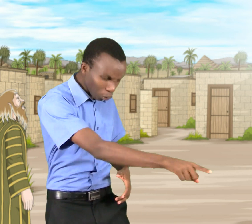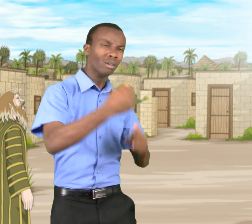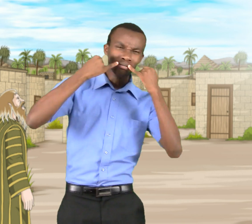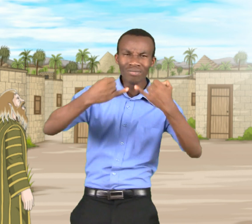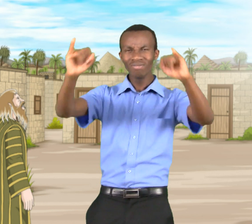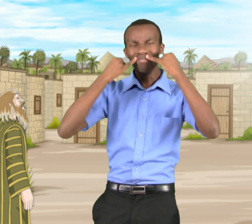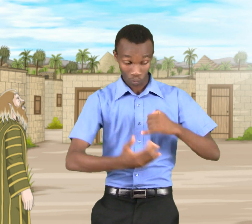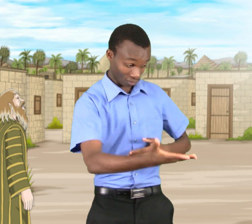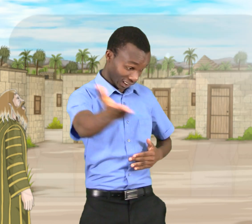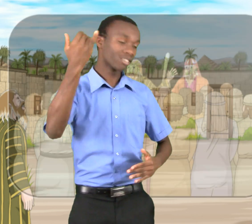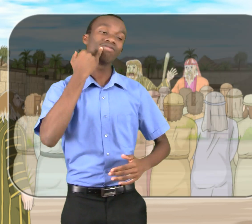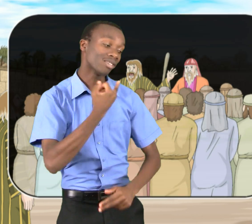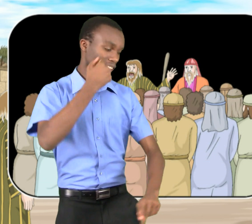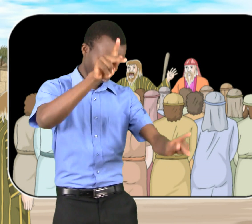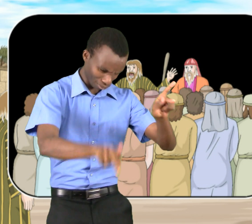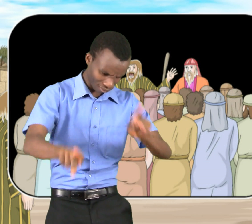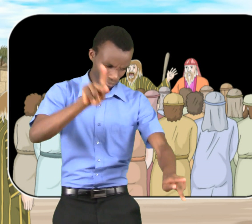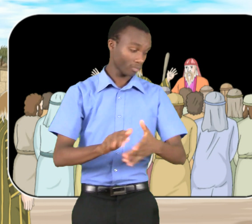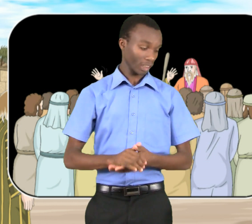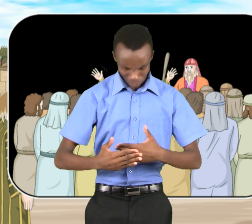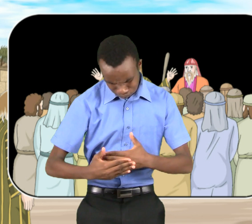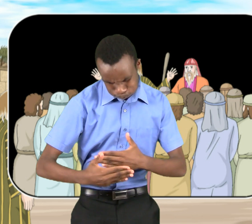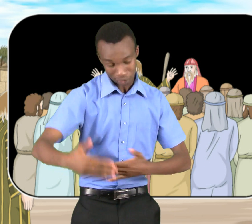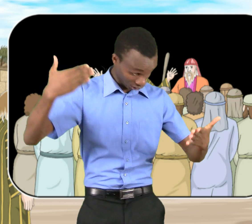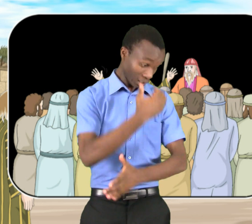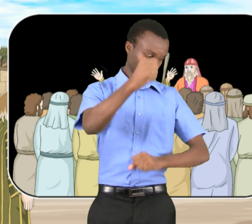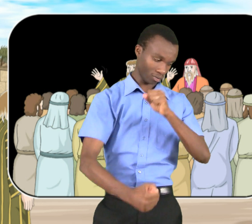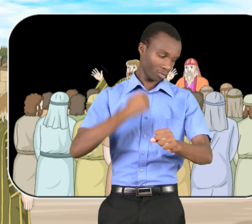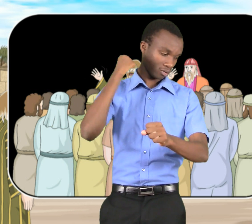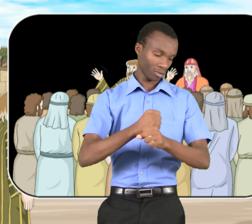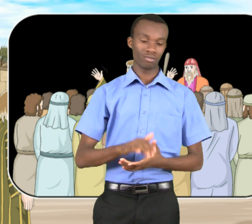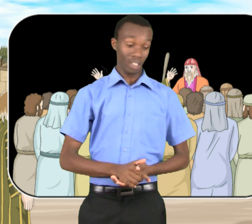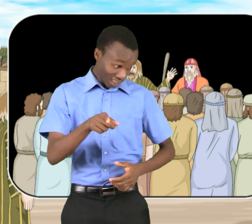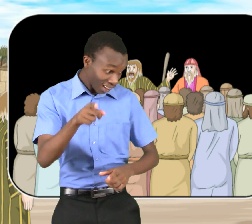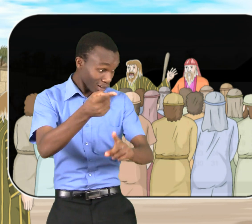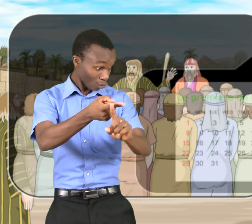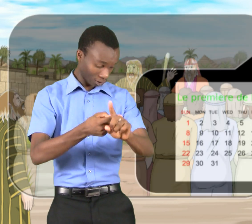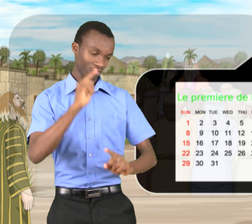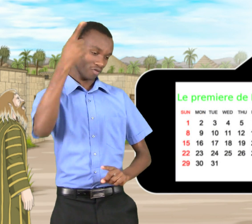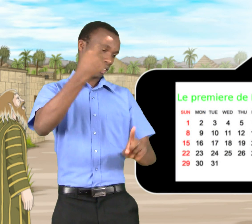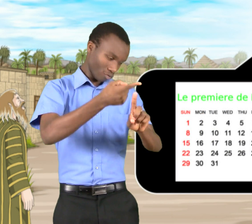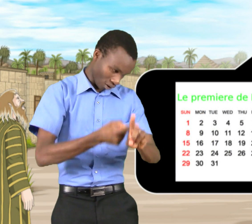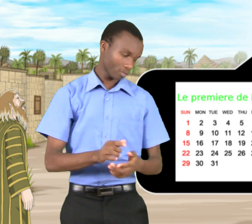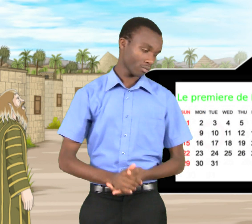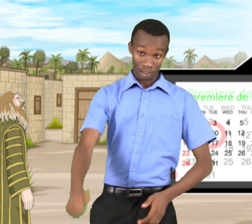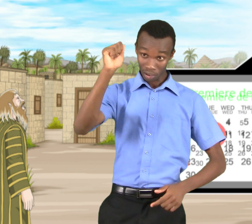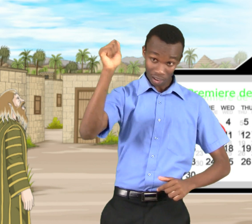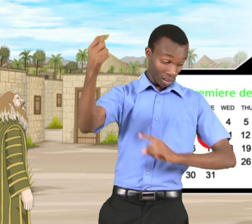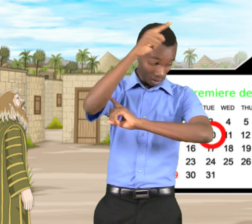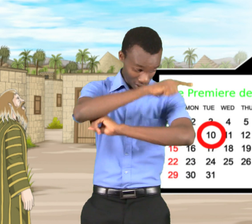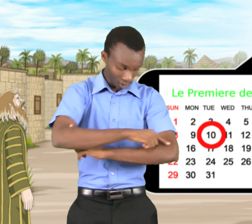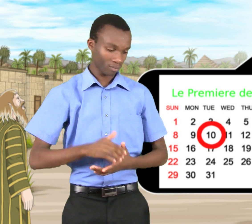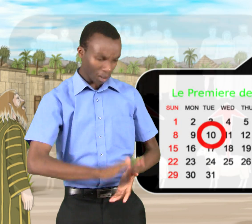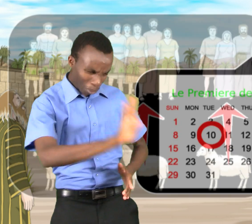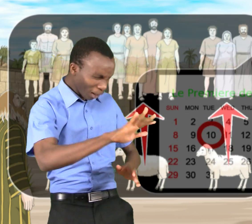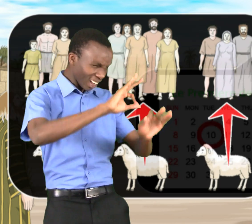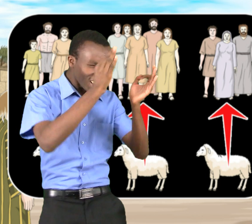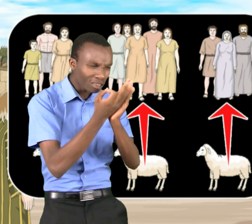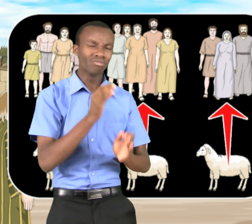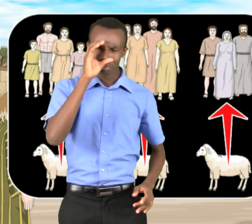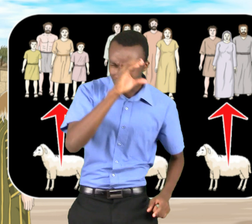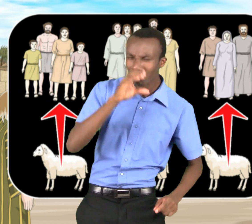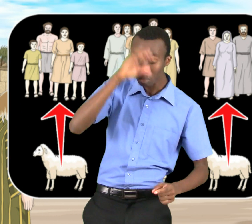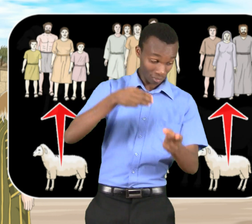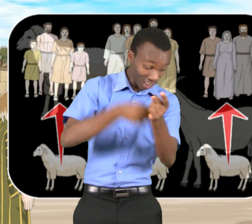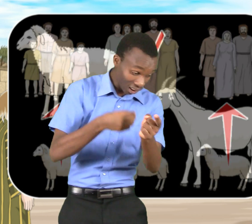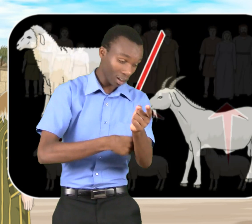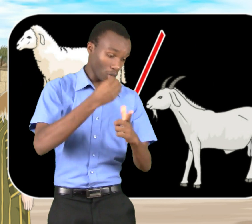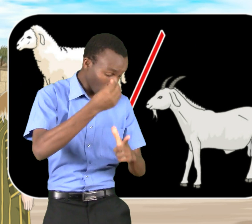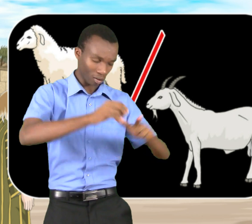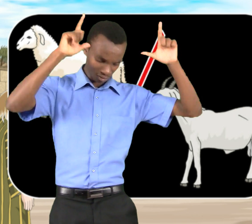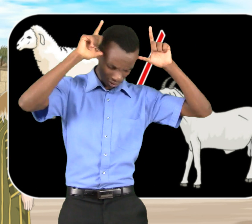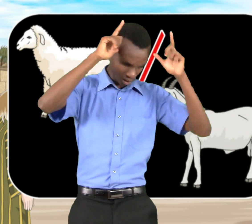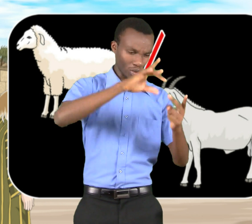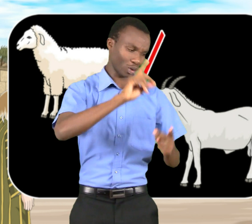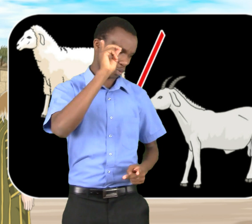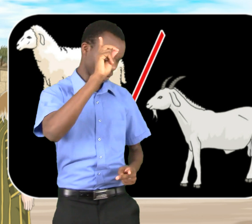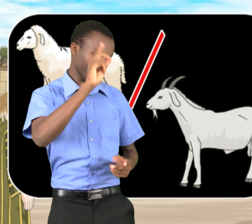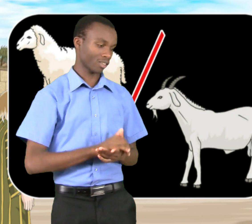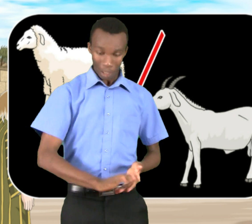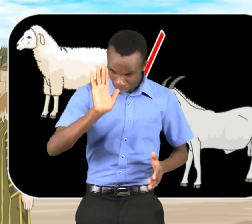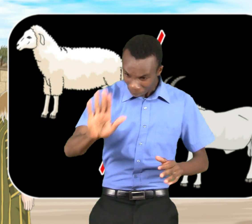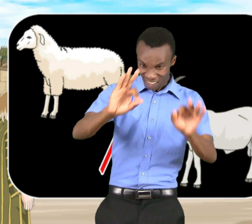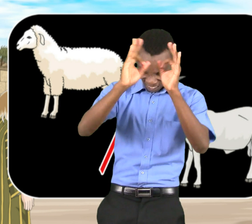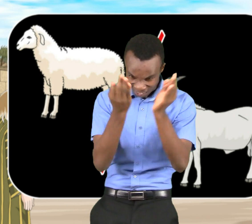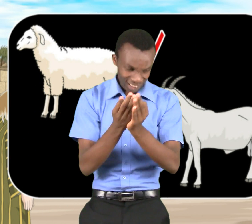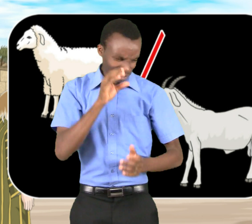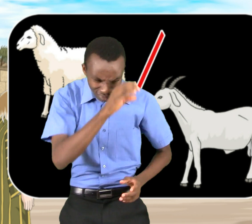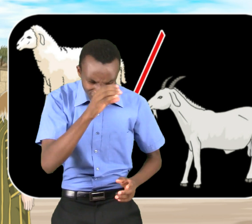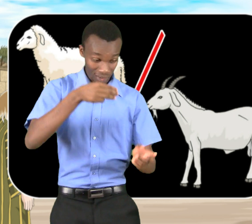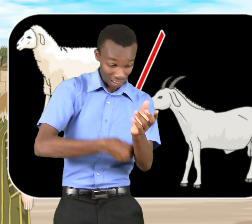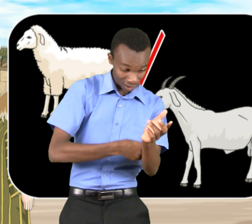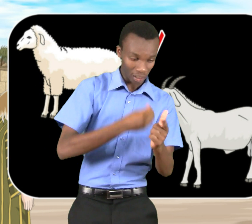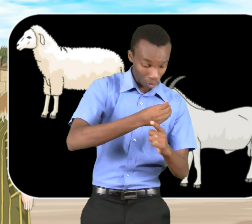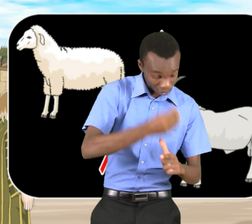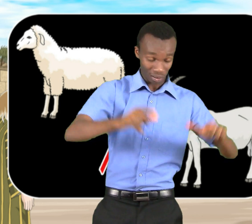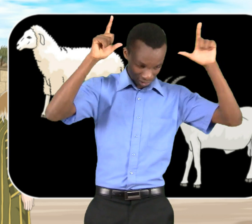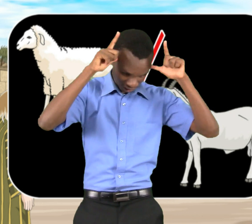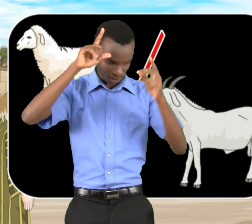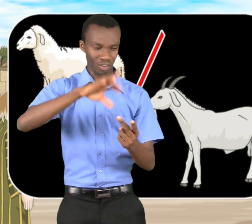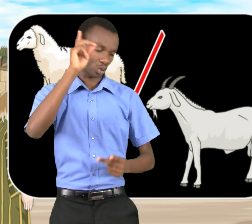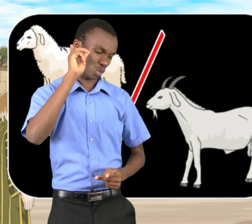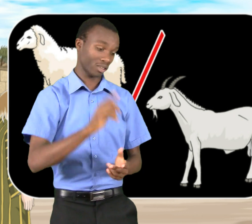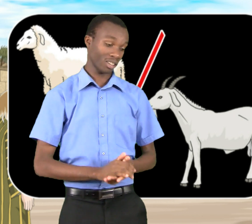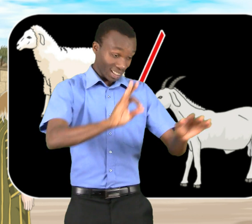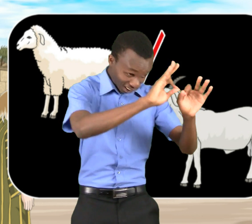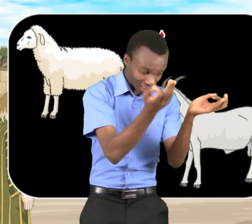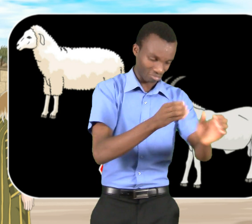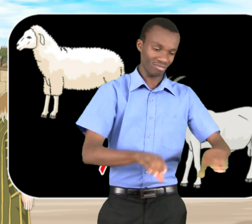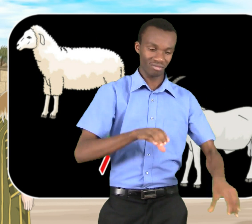Tell the whole congregation of Israel that on the tenth day of this month each man must select a lamb for his family, one per household.